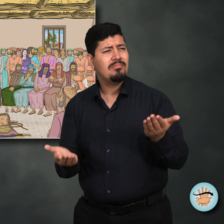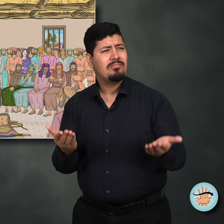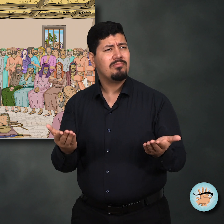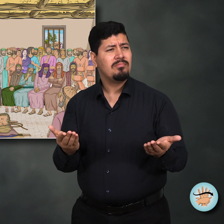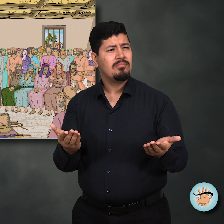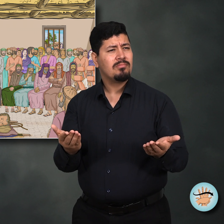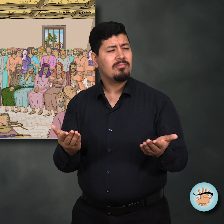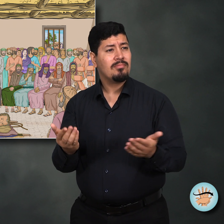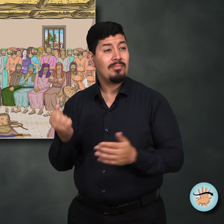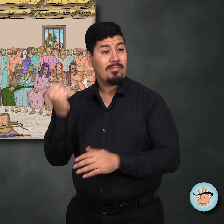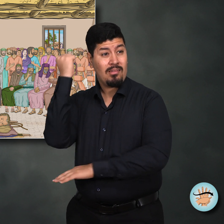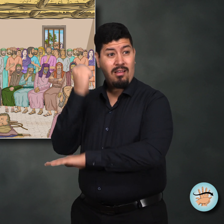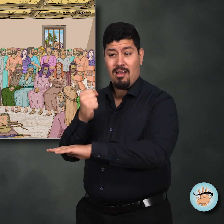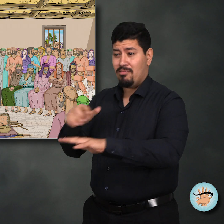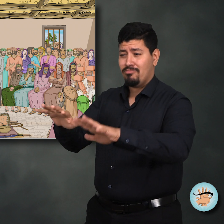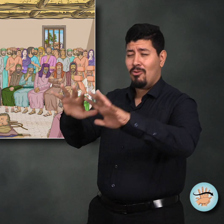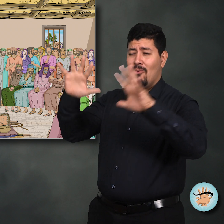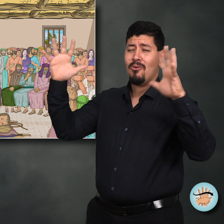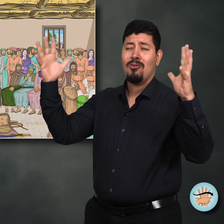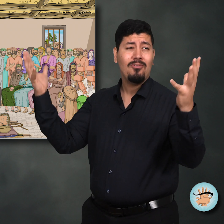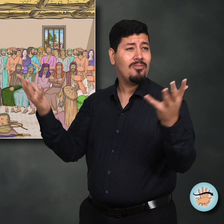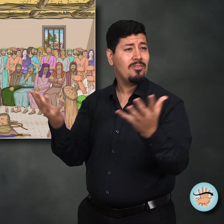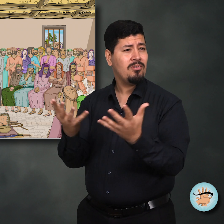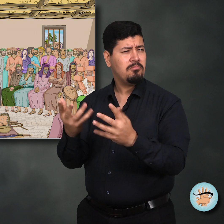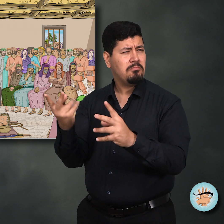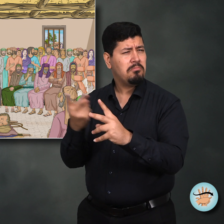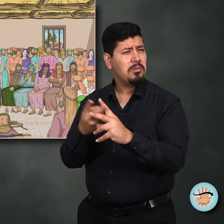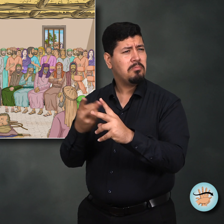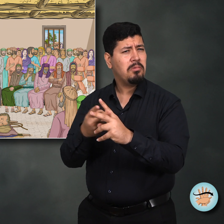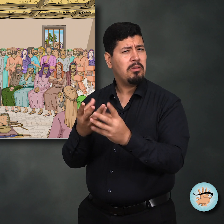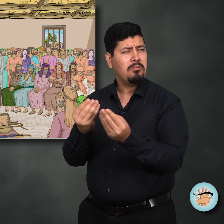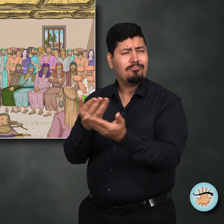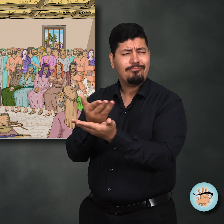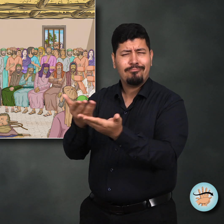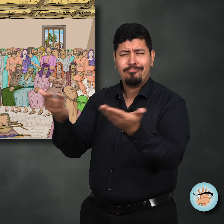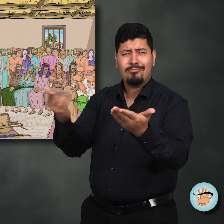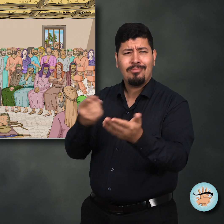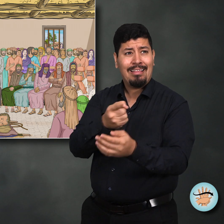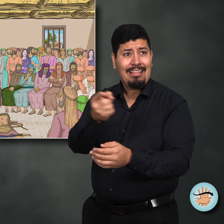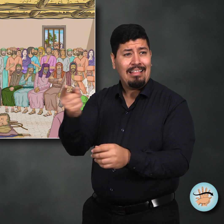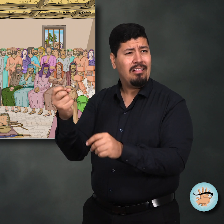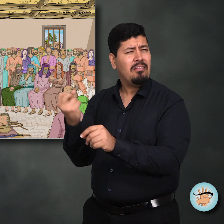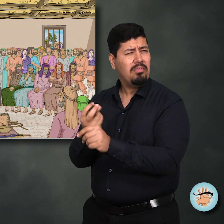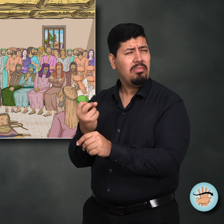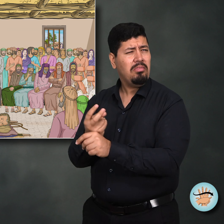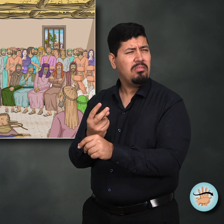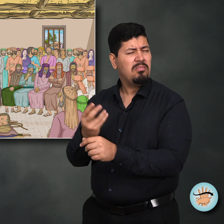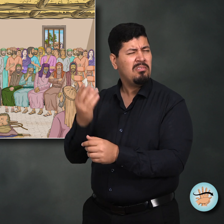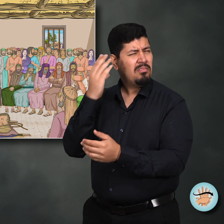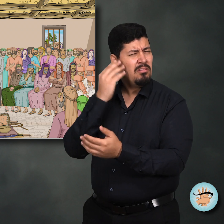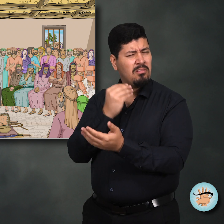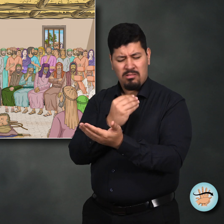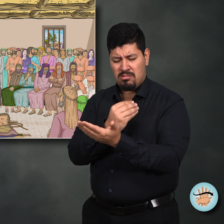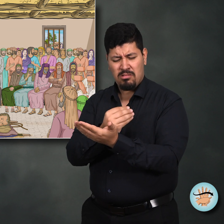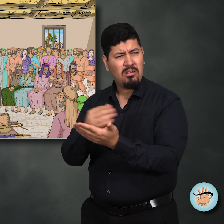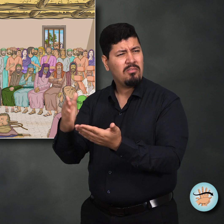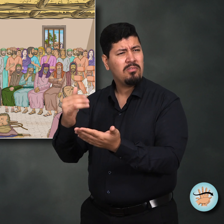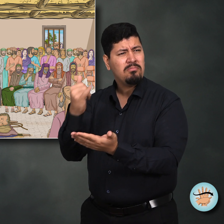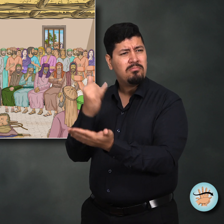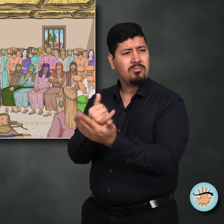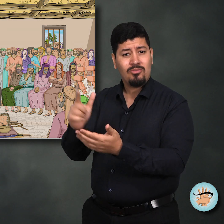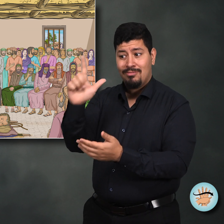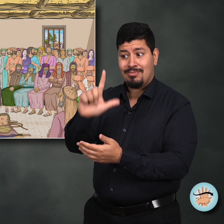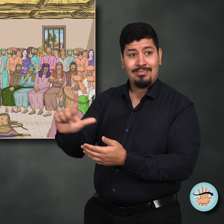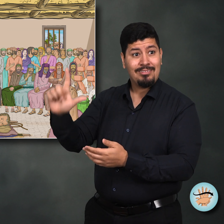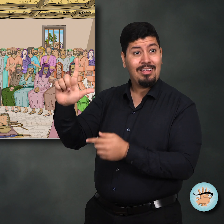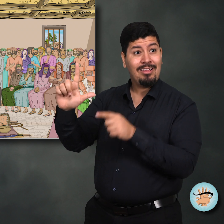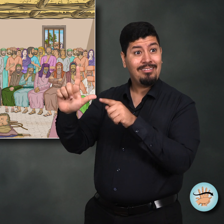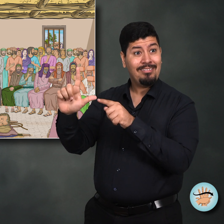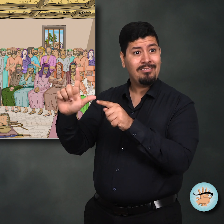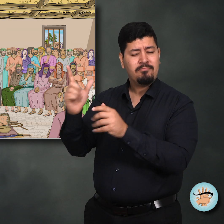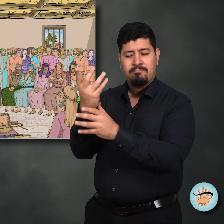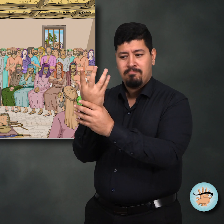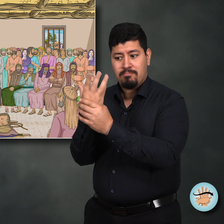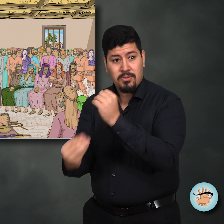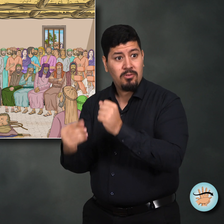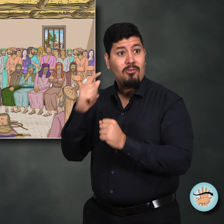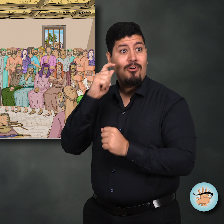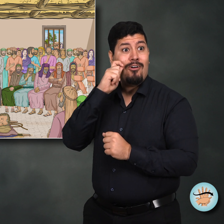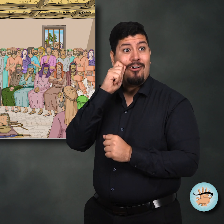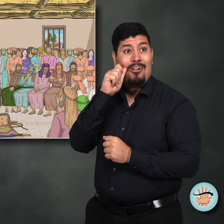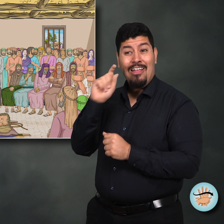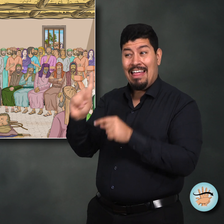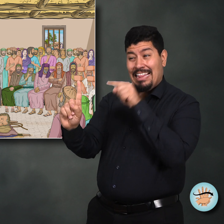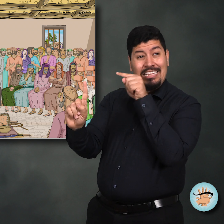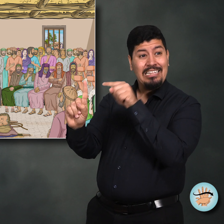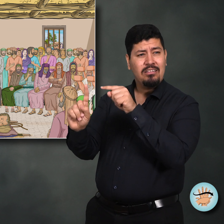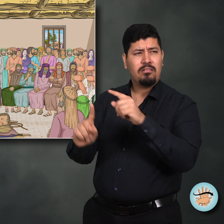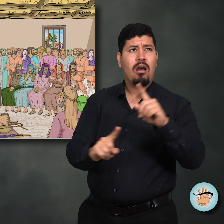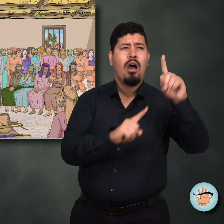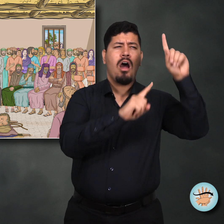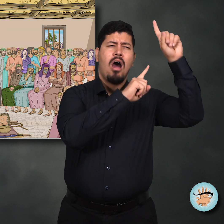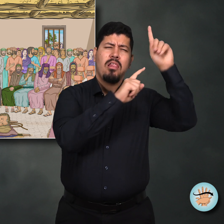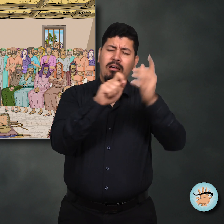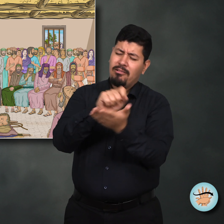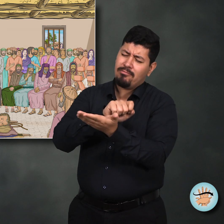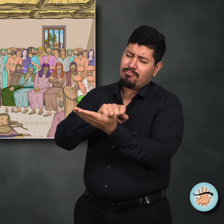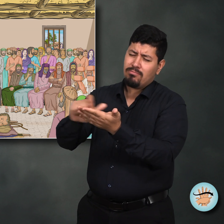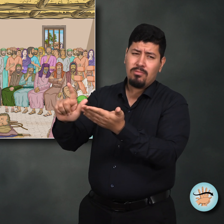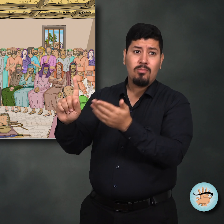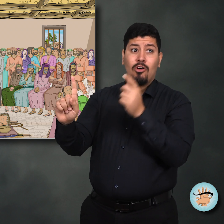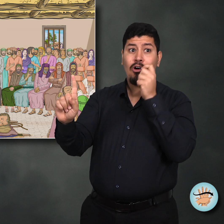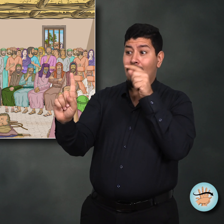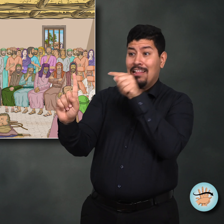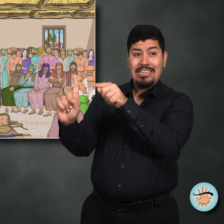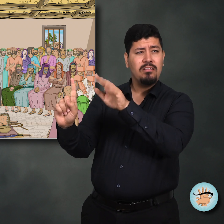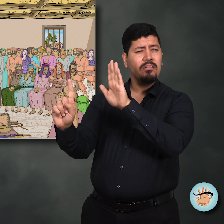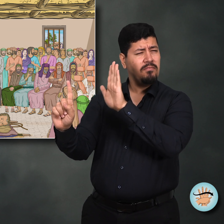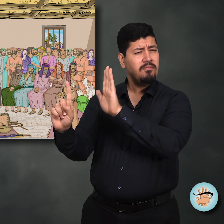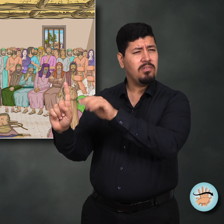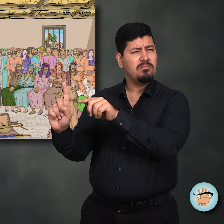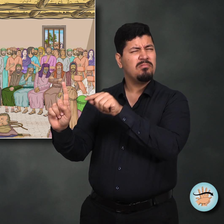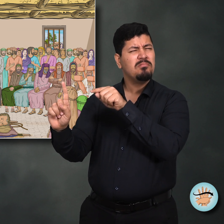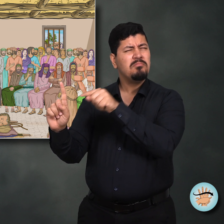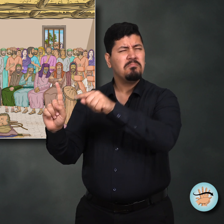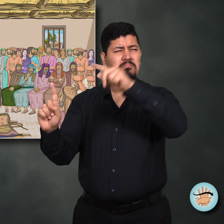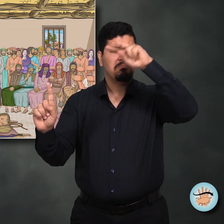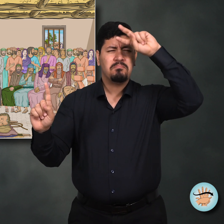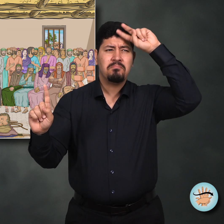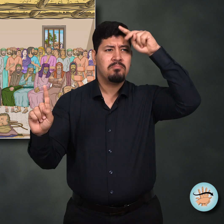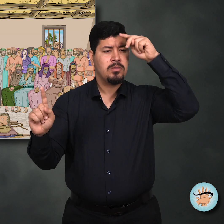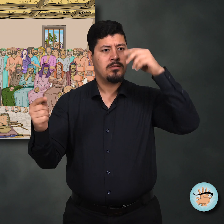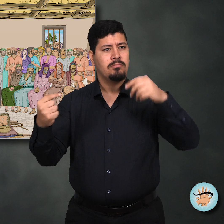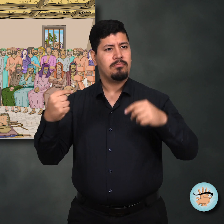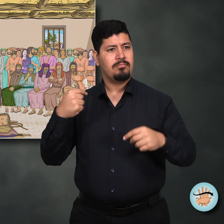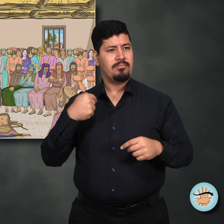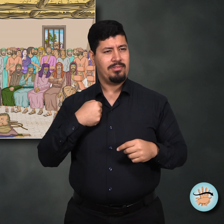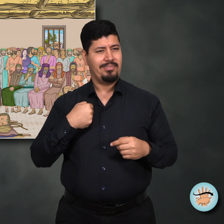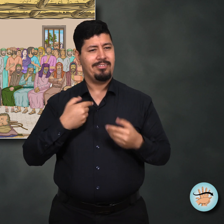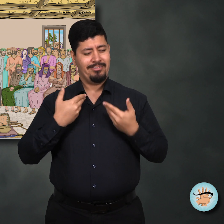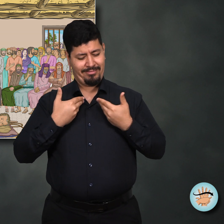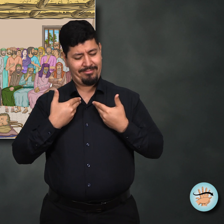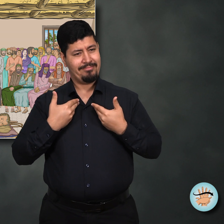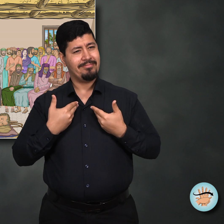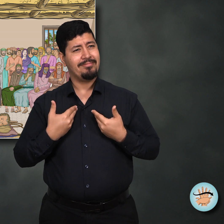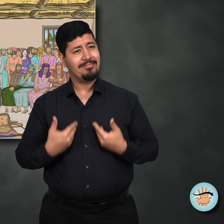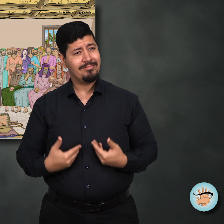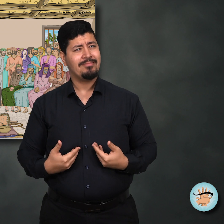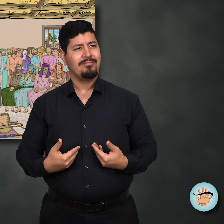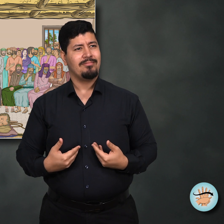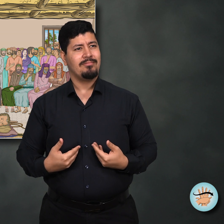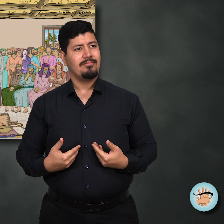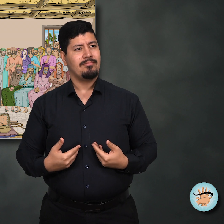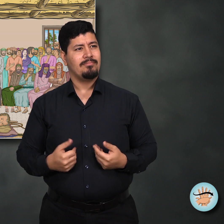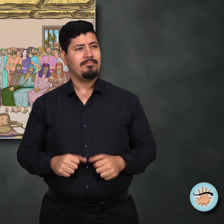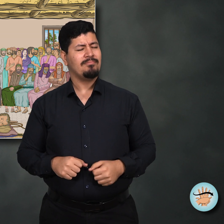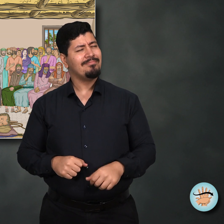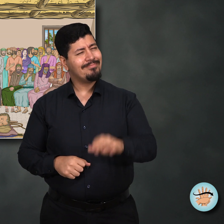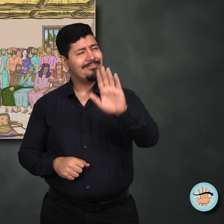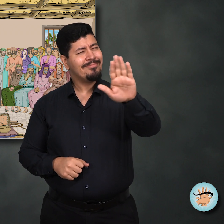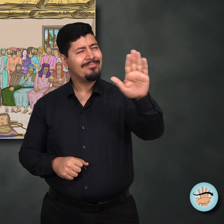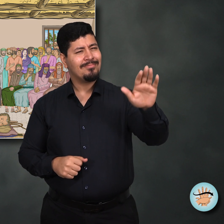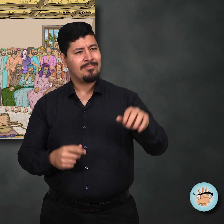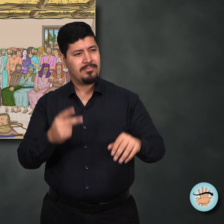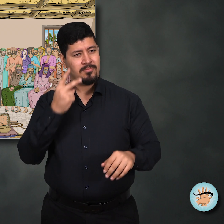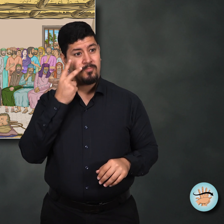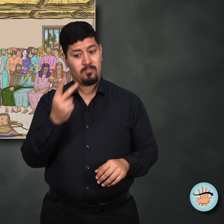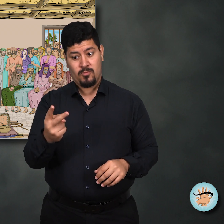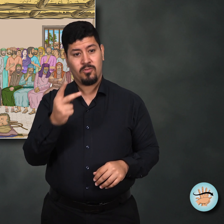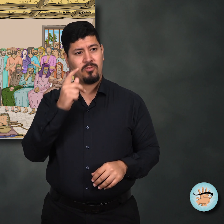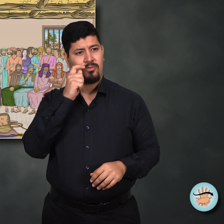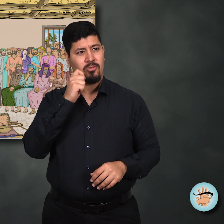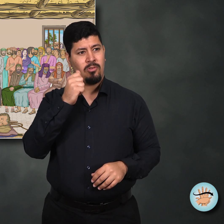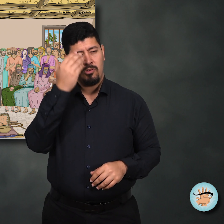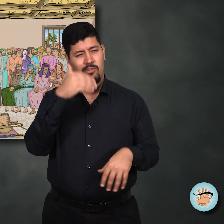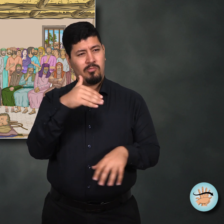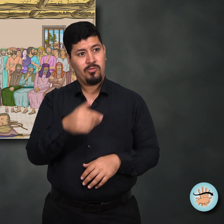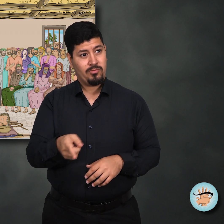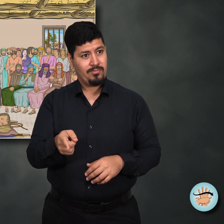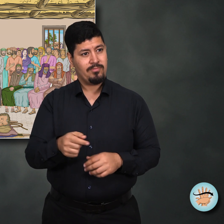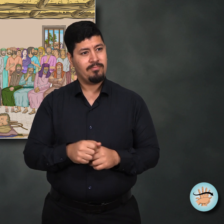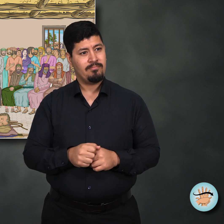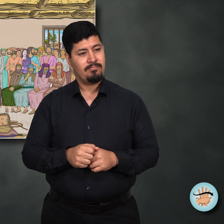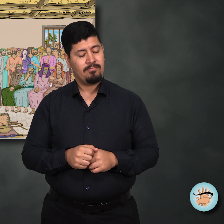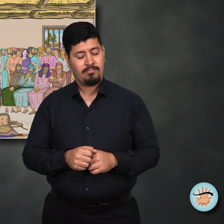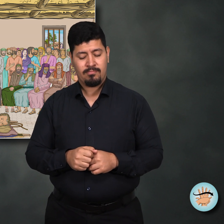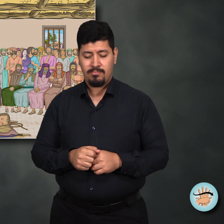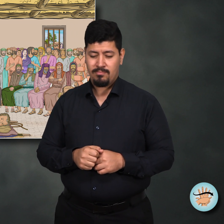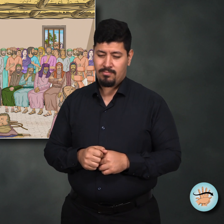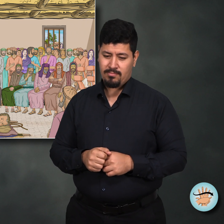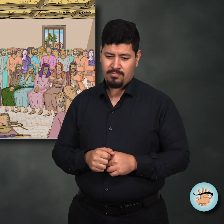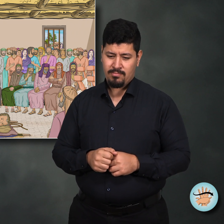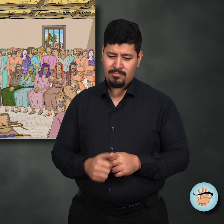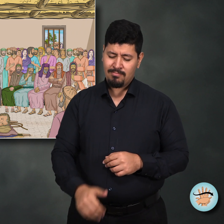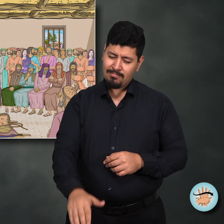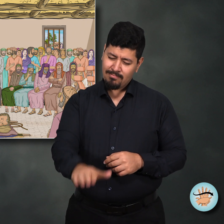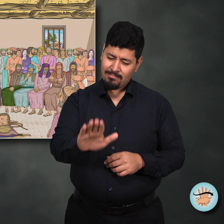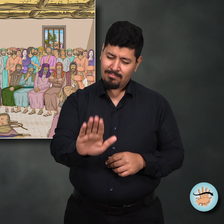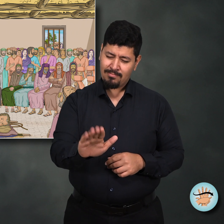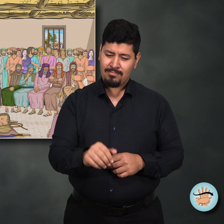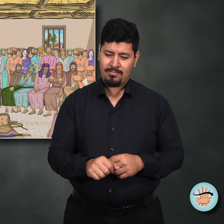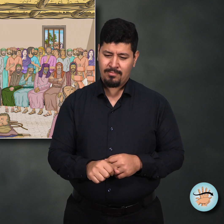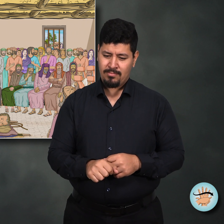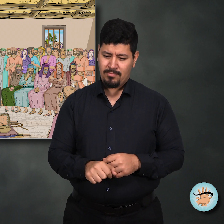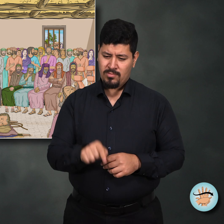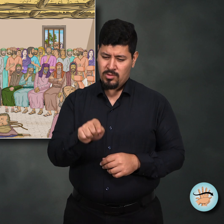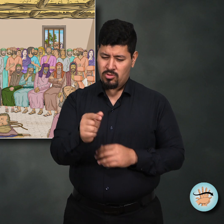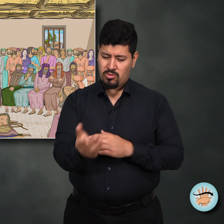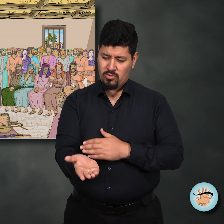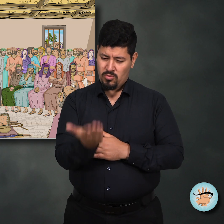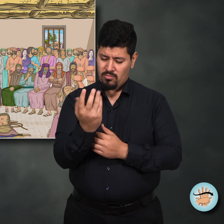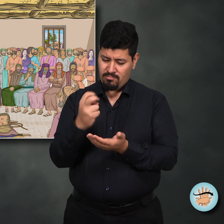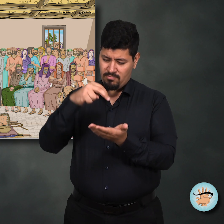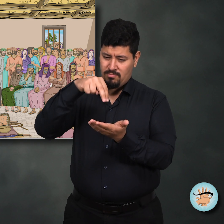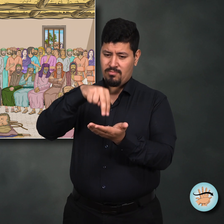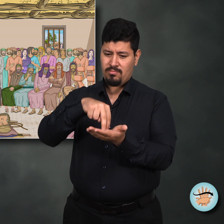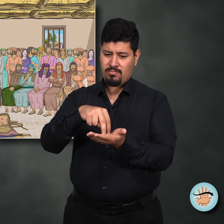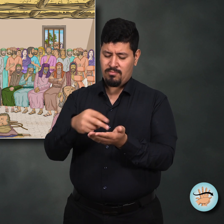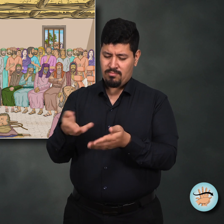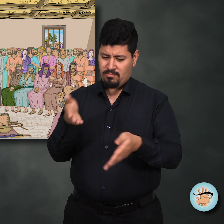But so that you may know that the Son of Man has authority on earth to forgive sins...”